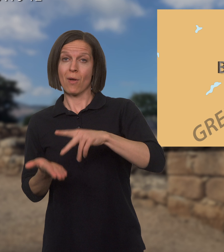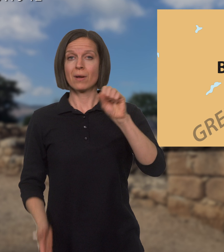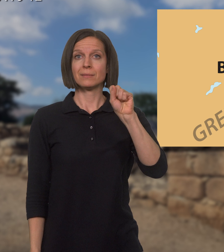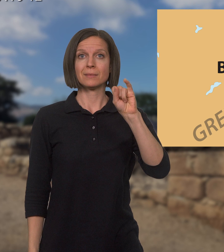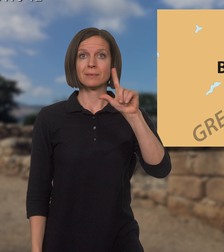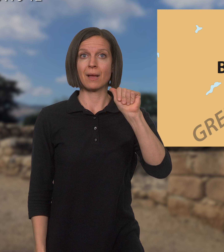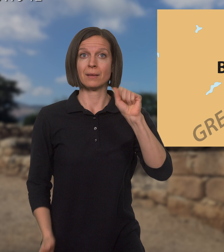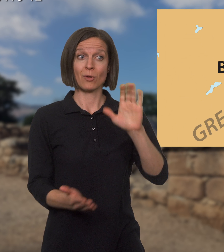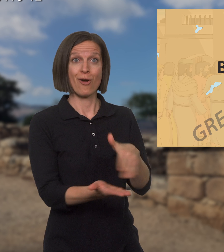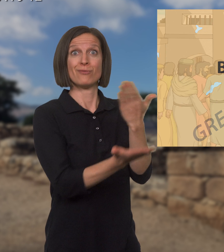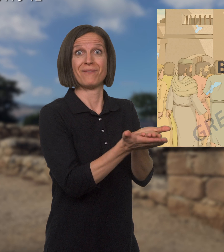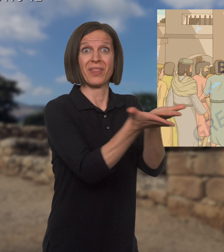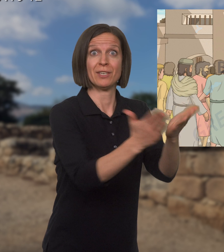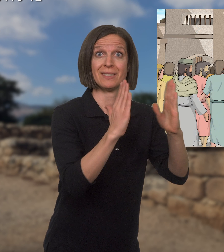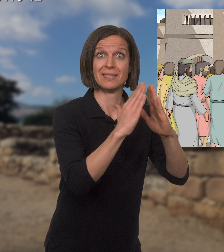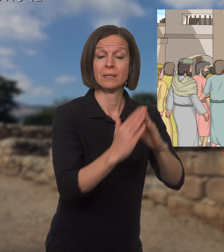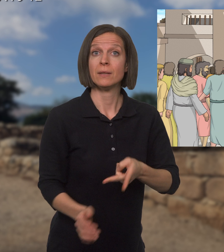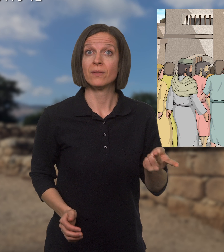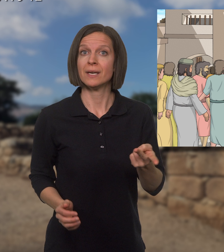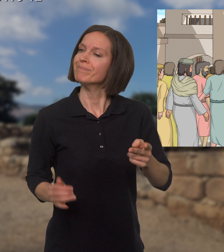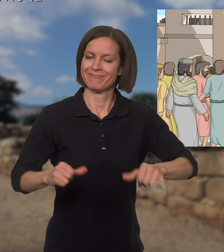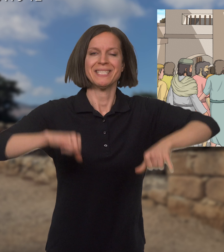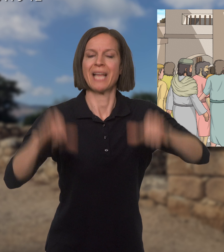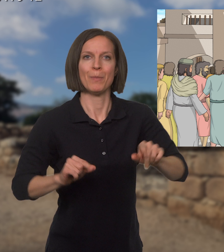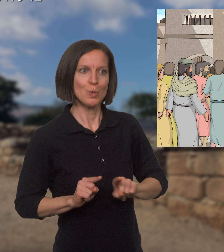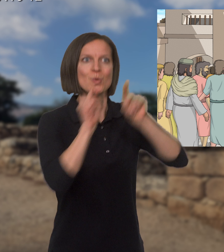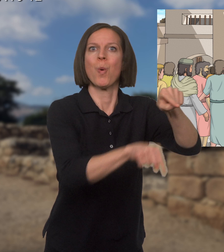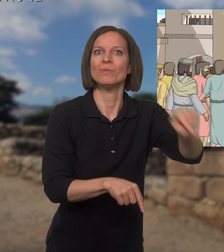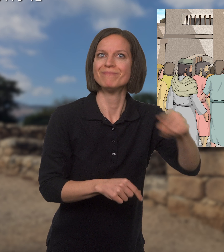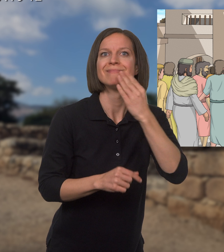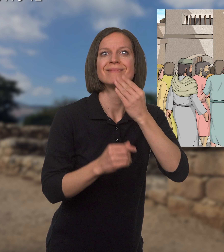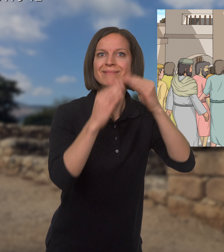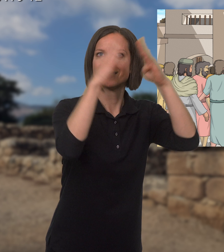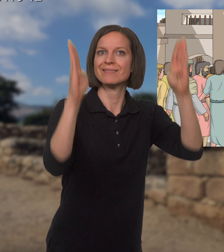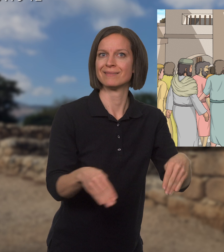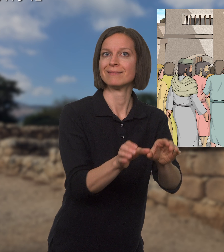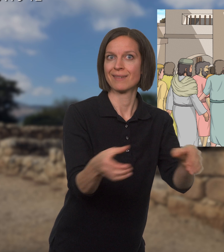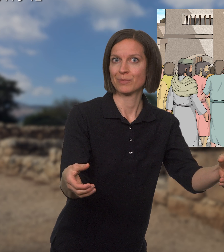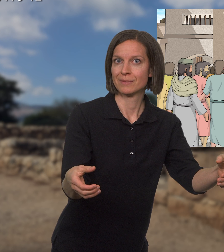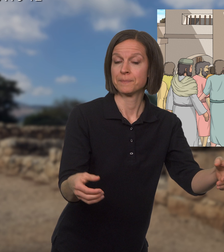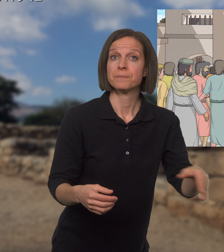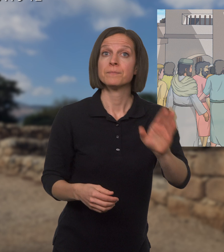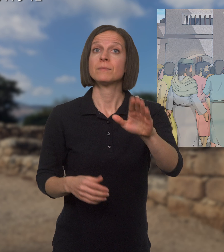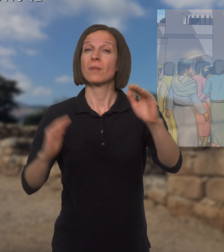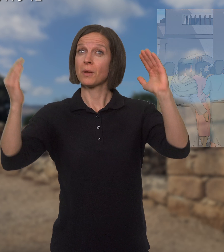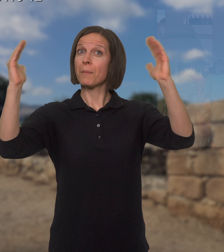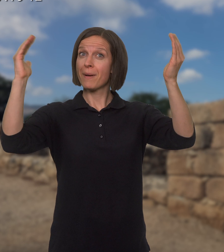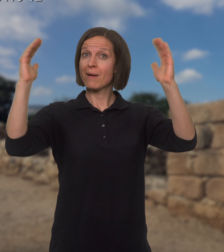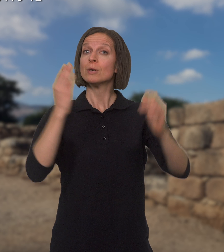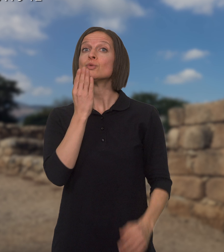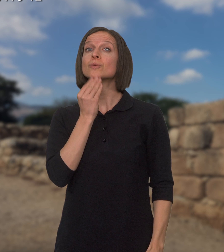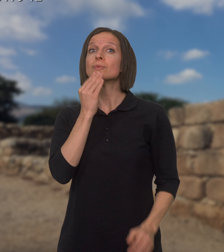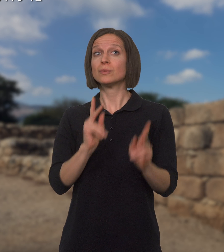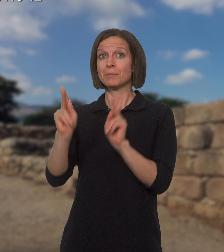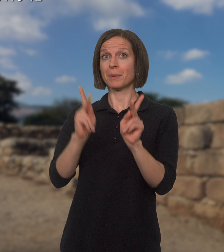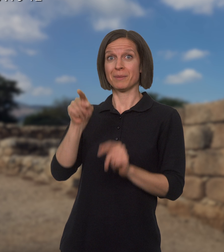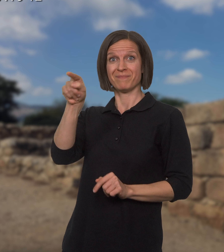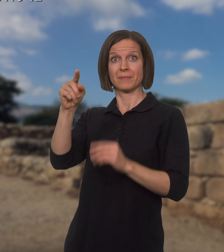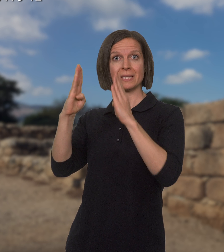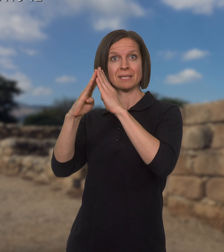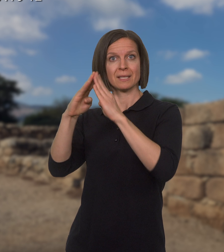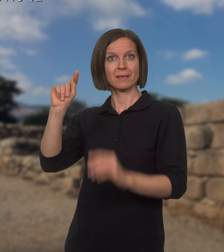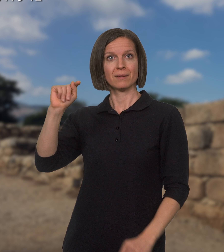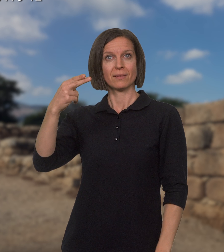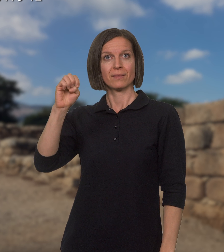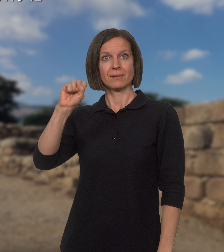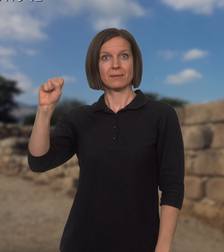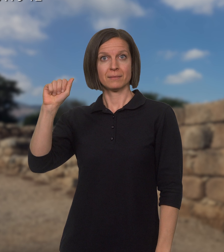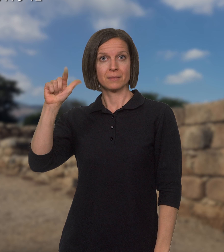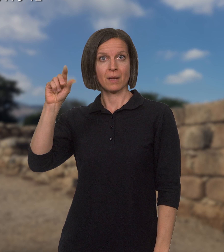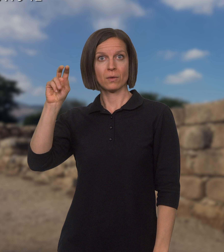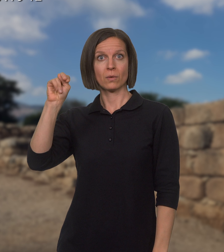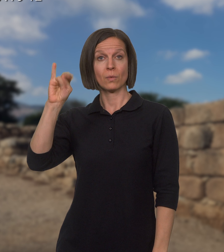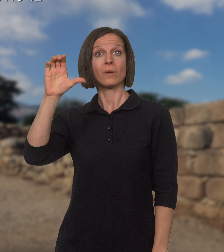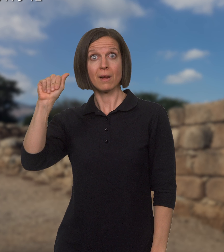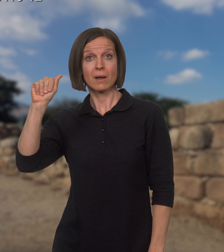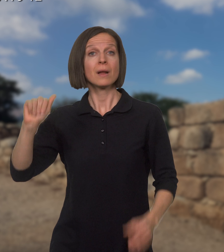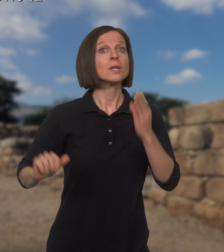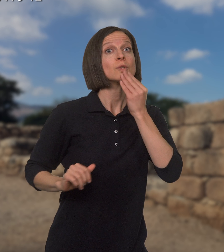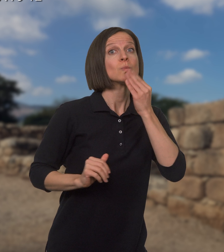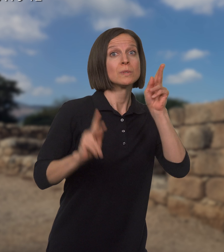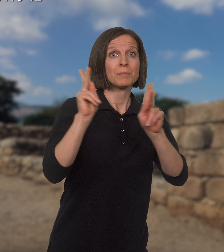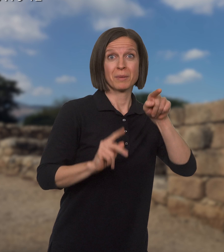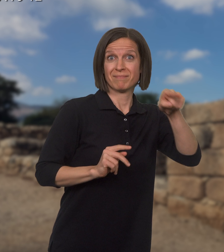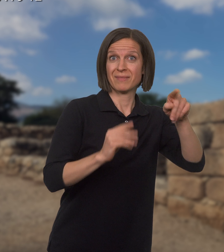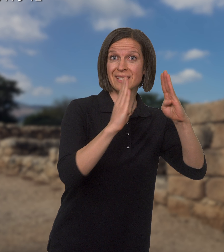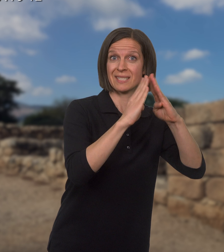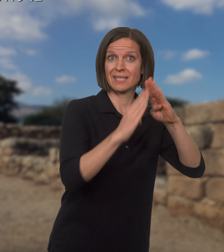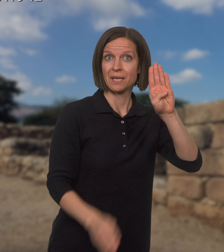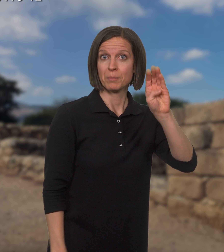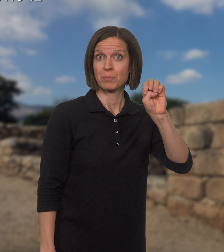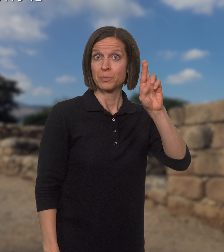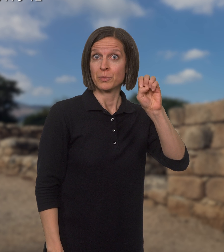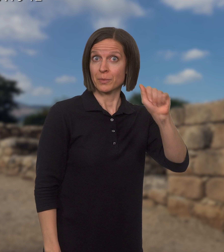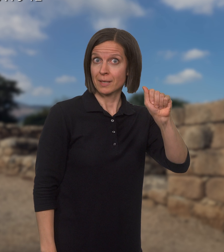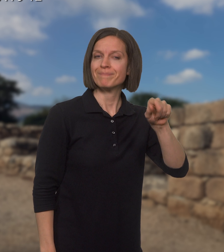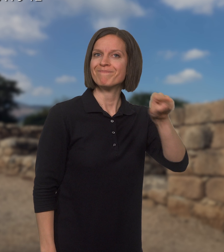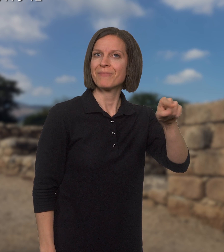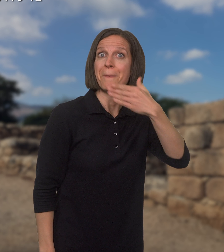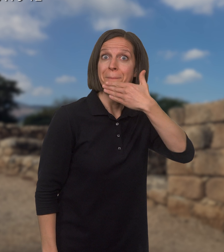On arriving there, they went into the Jewish synagogue.